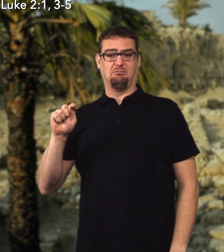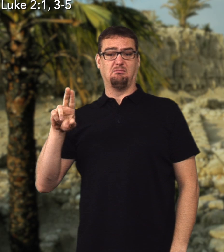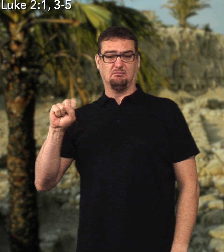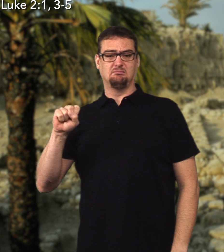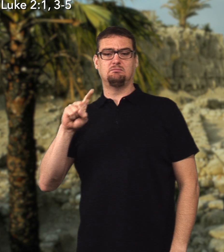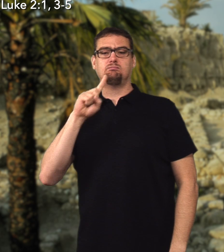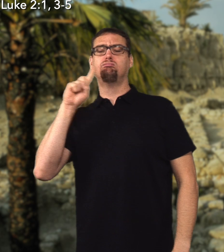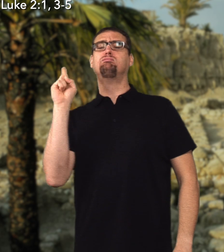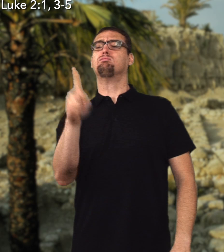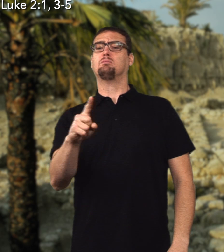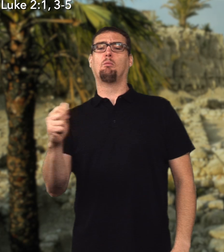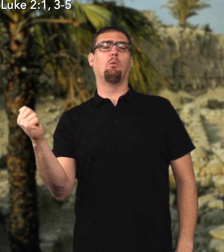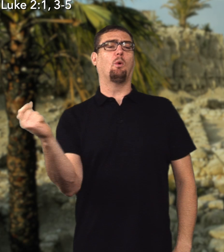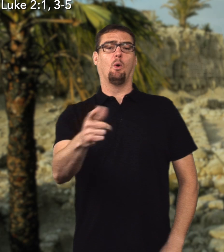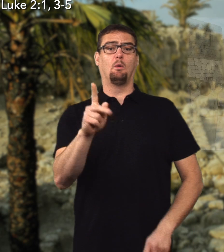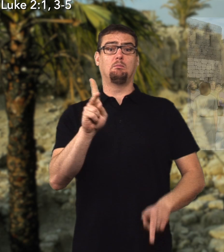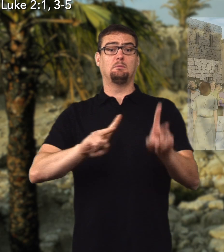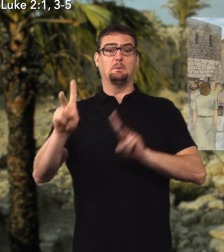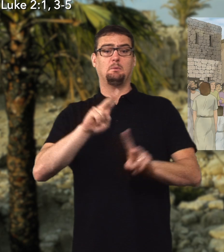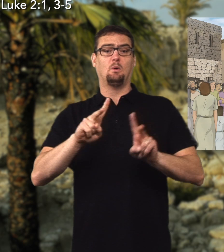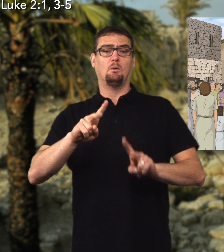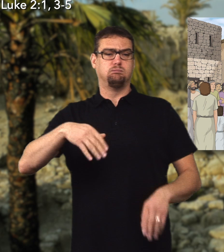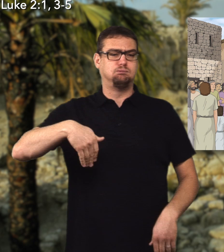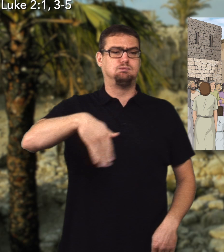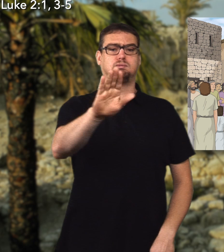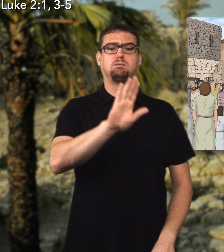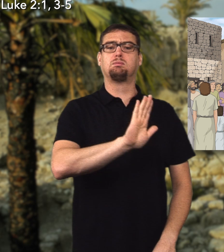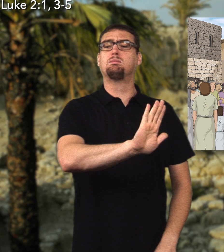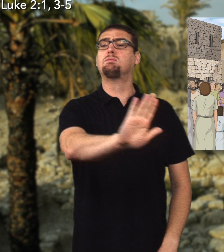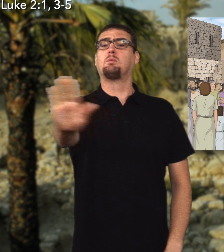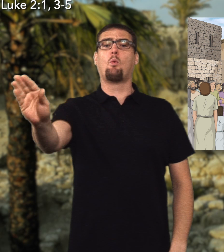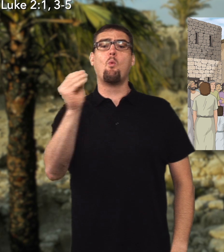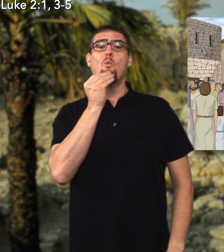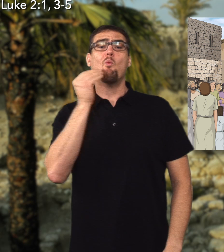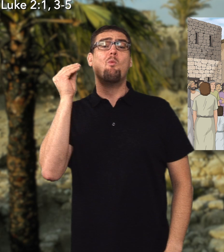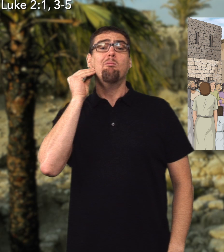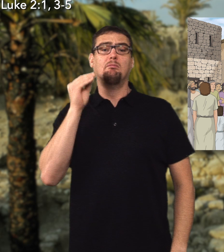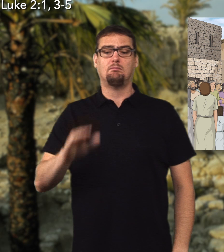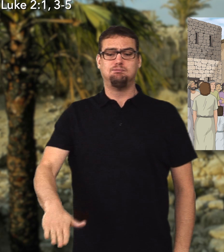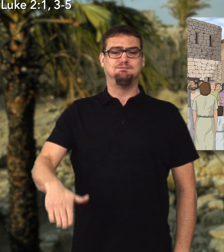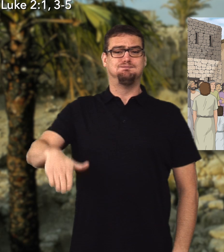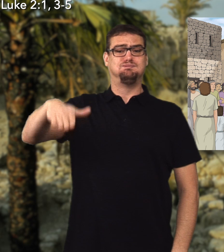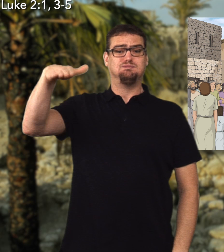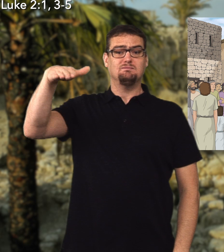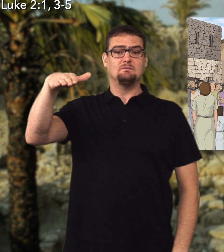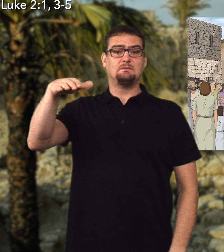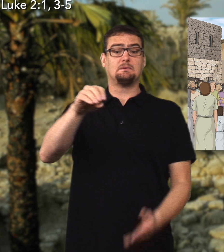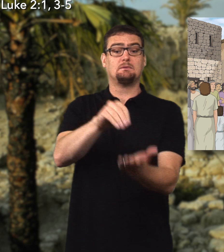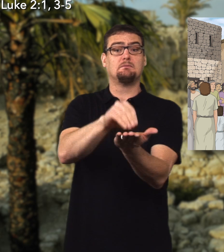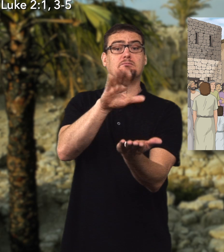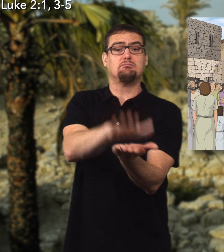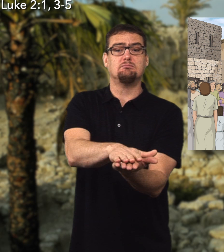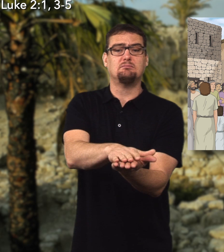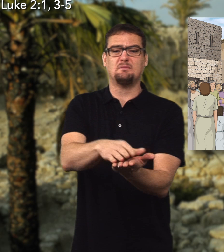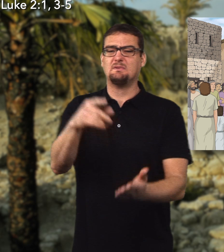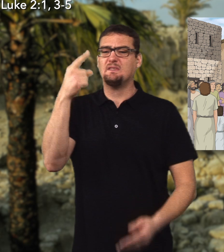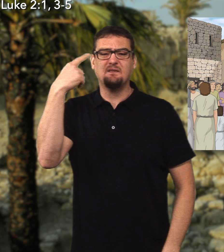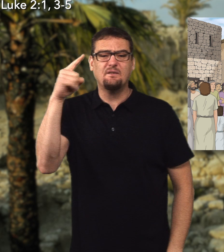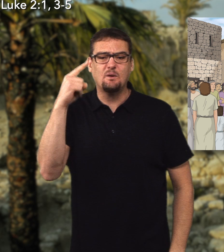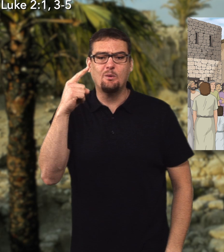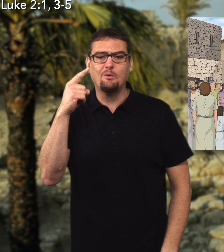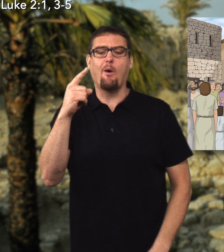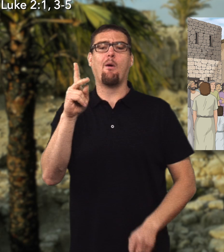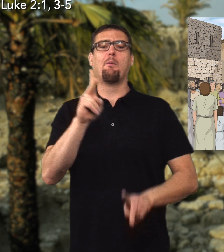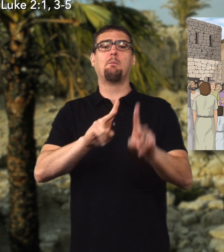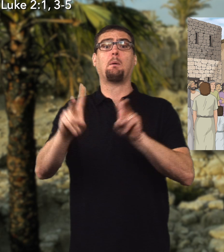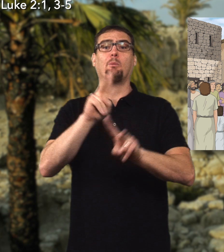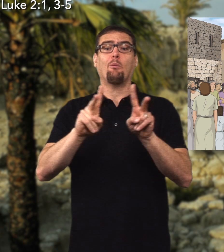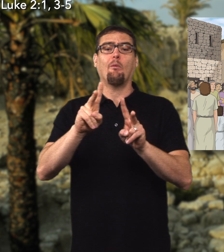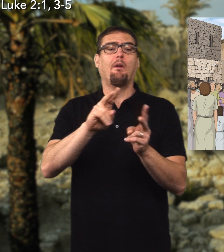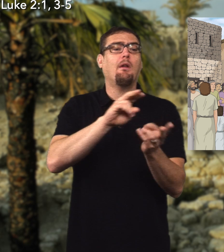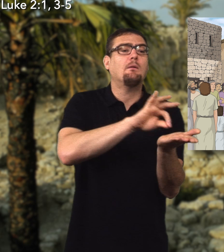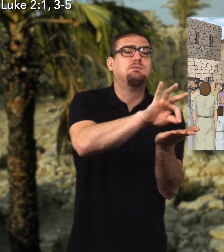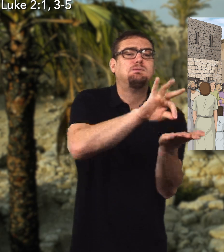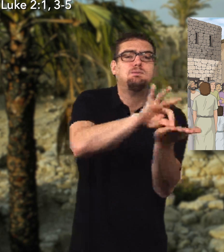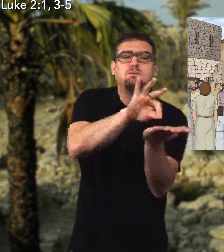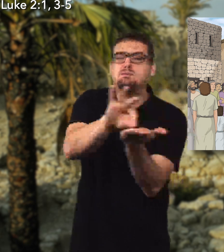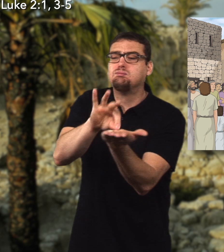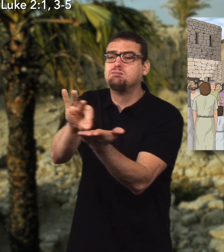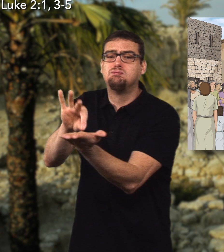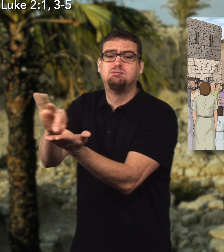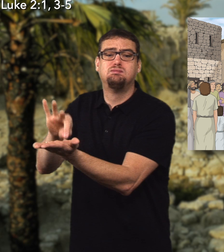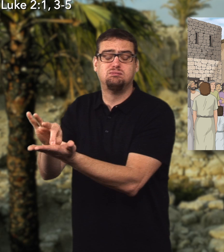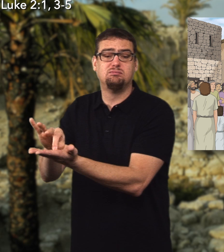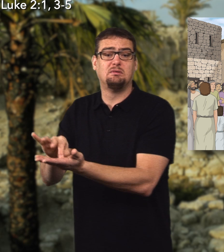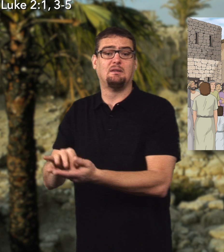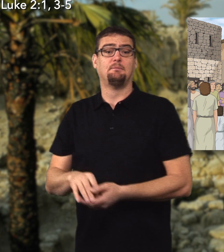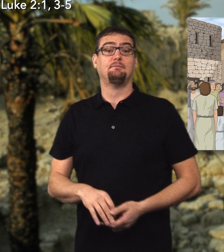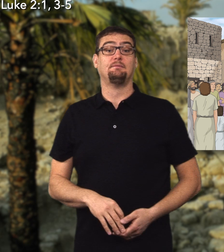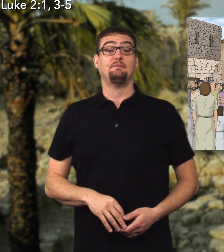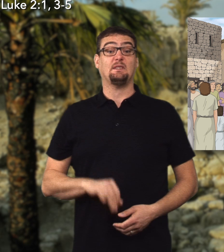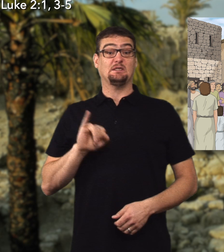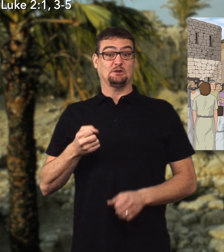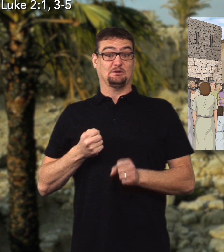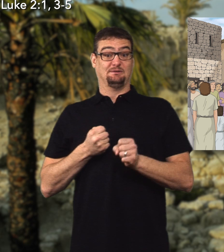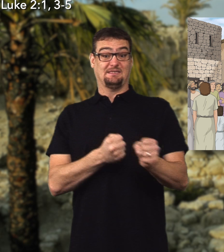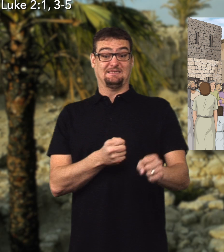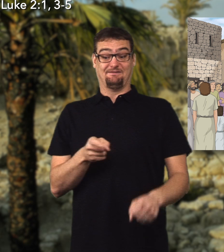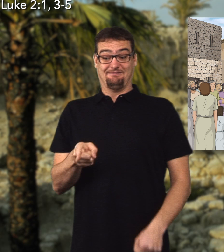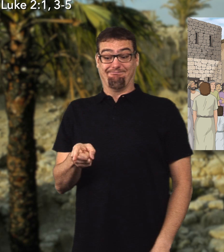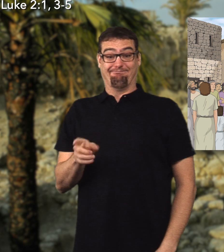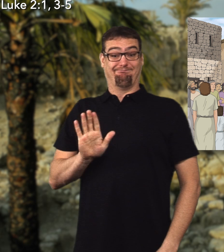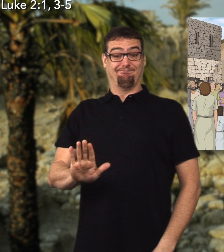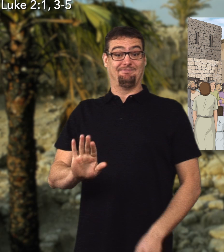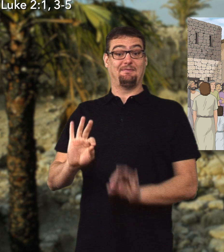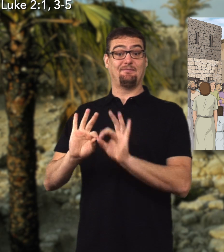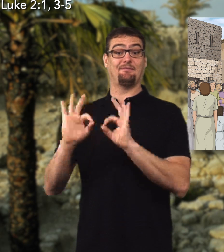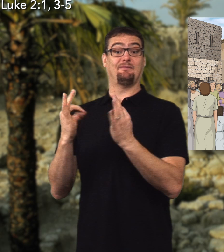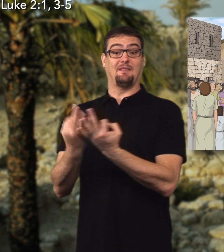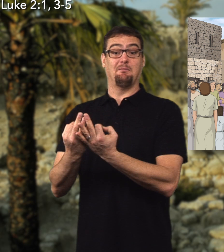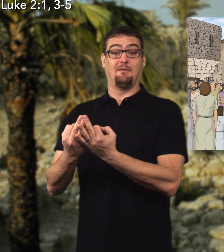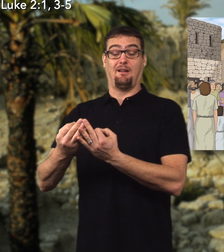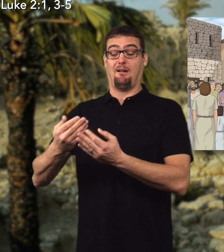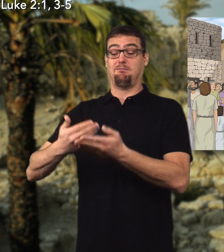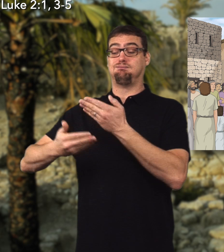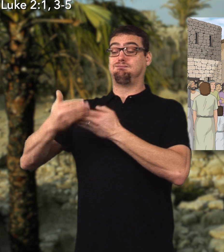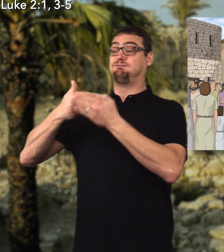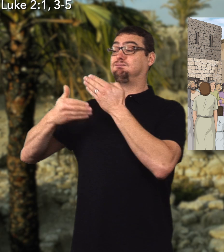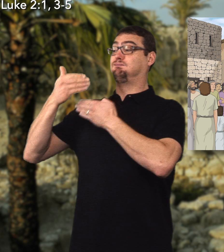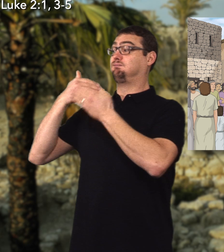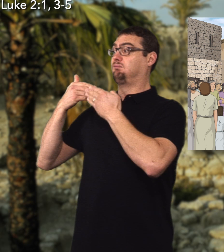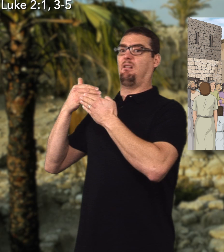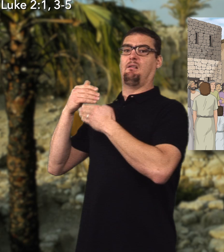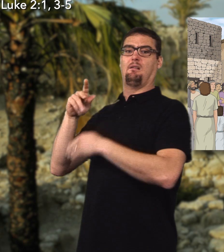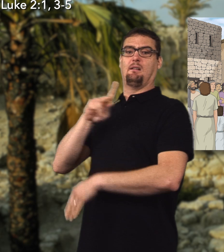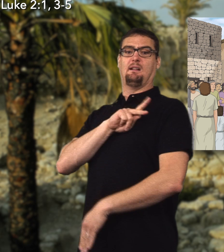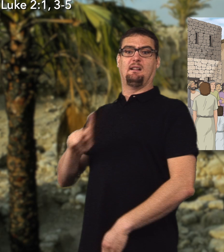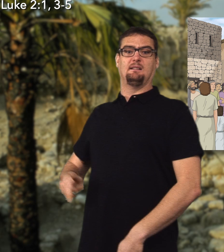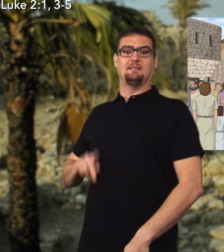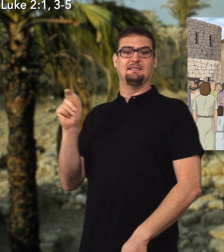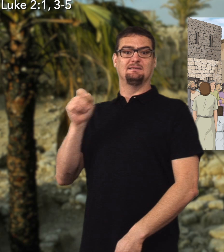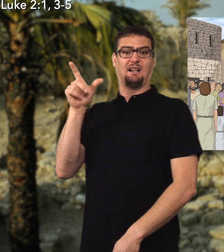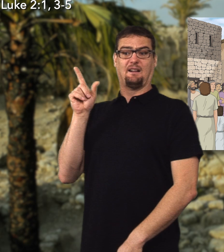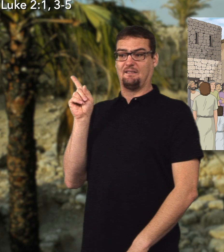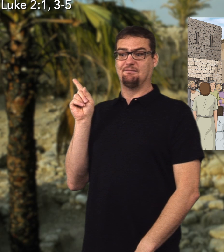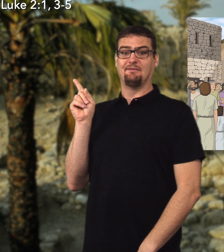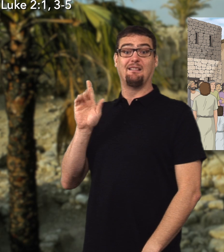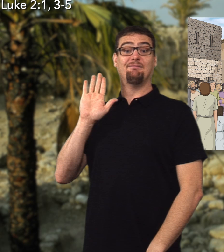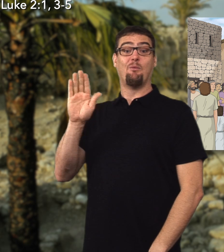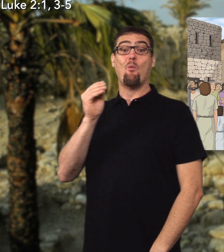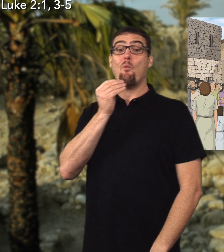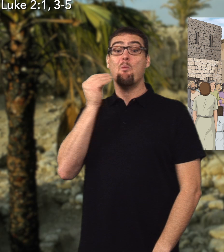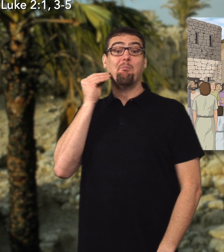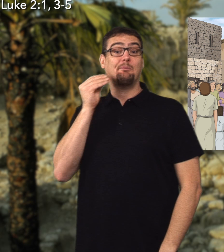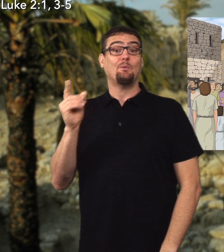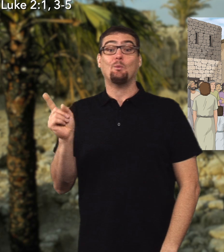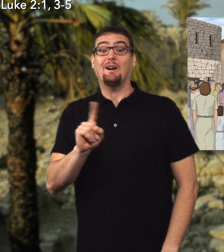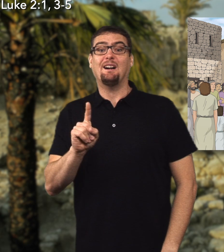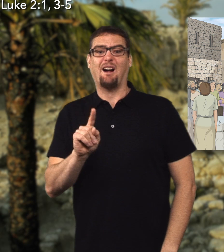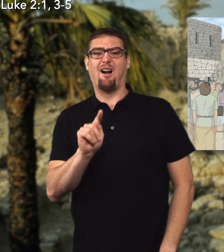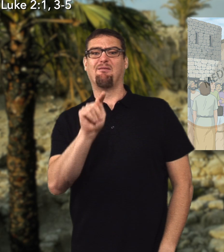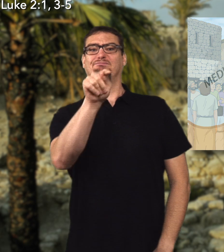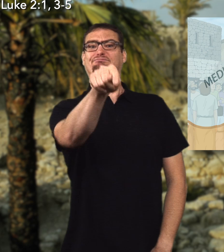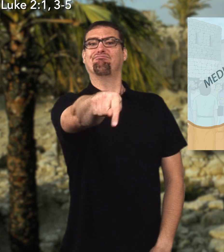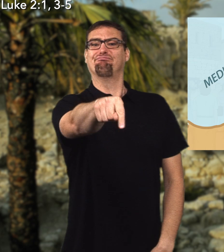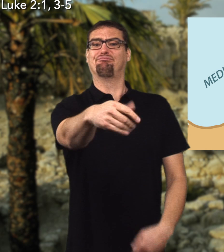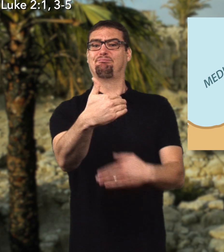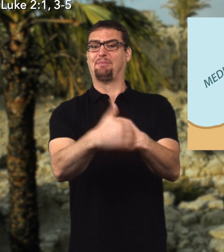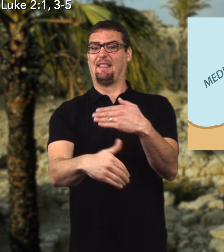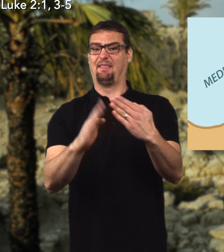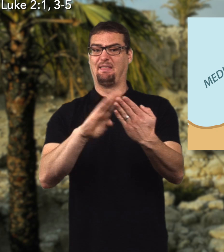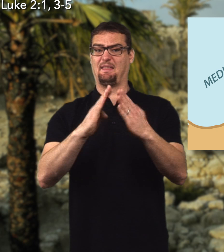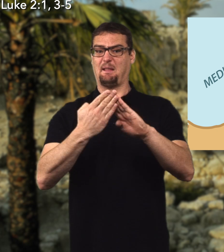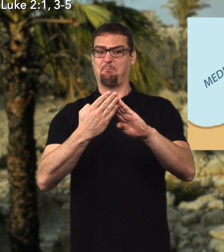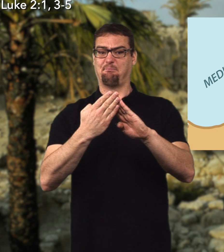And everyone went to his own town to register.